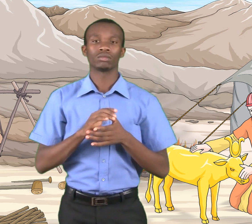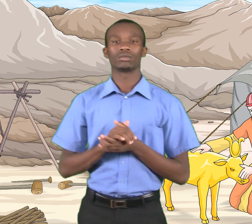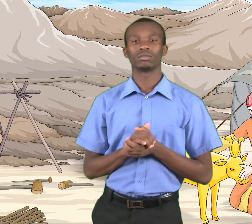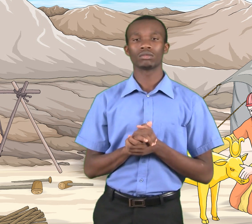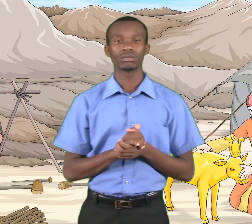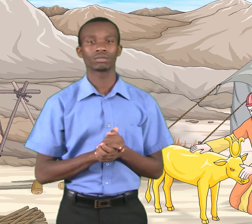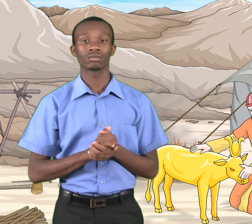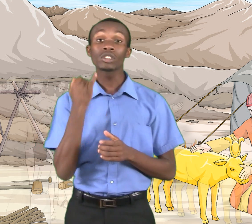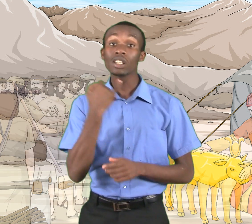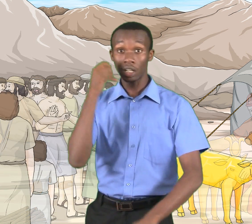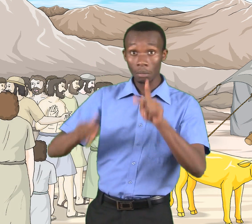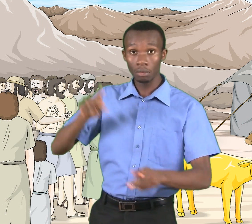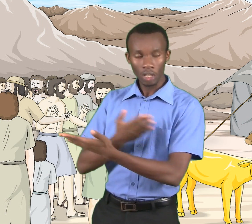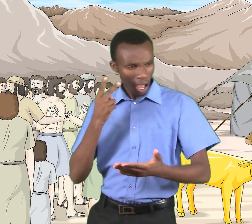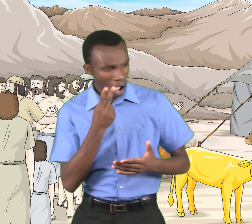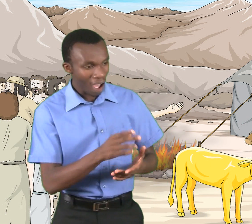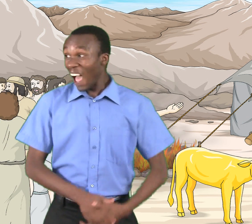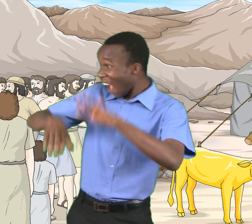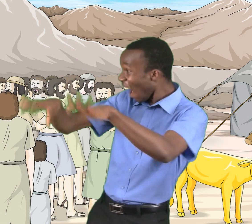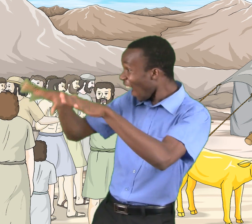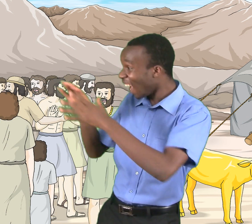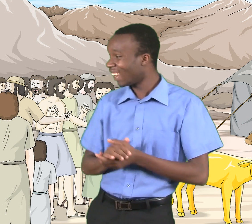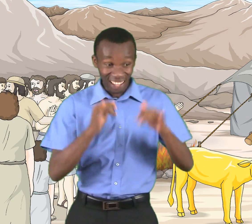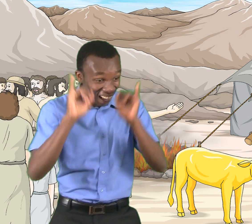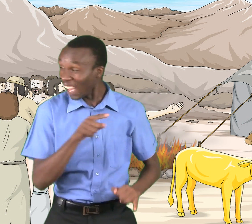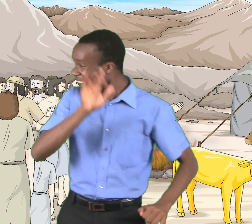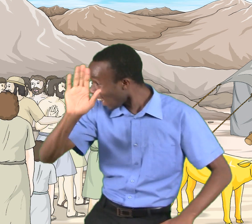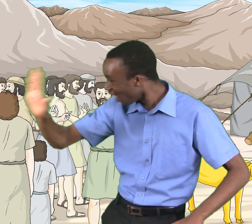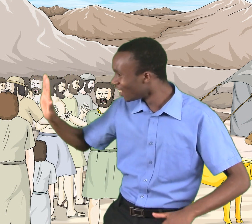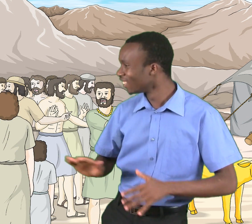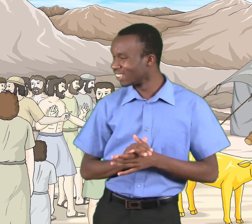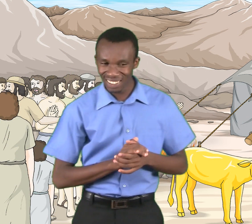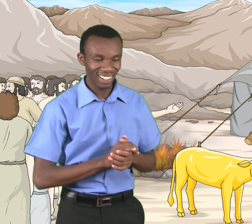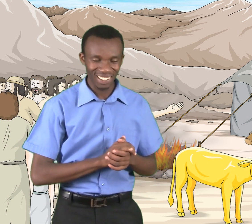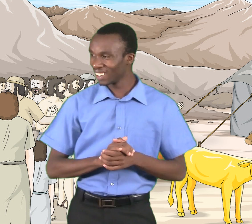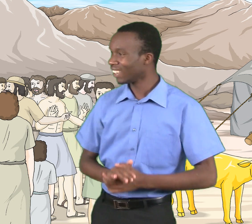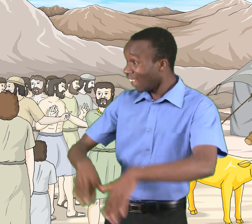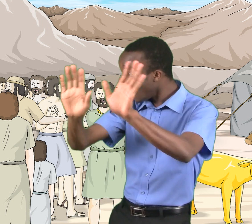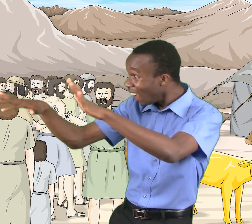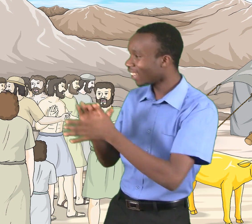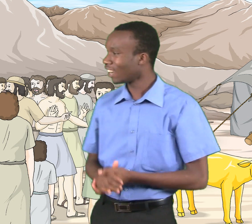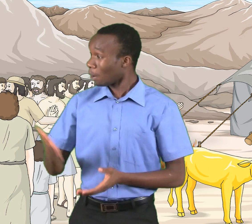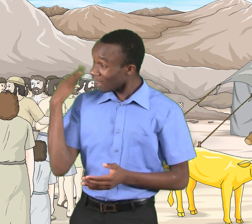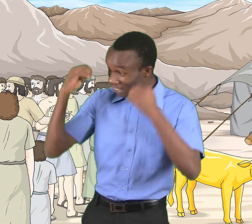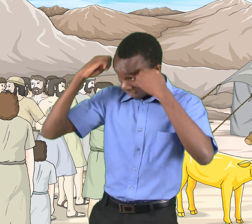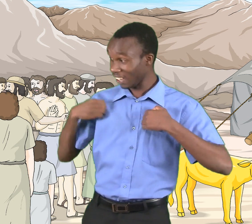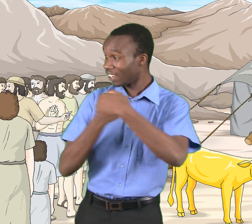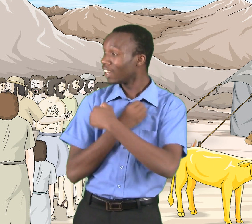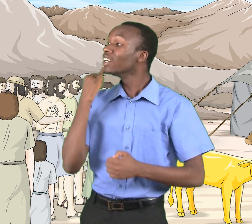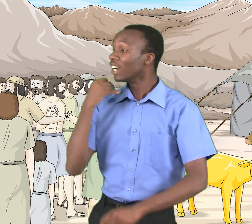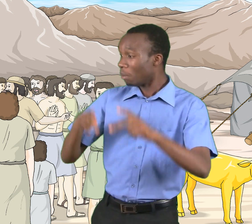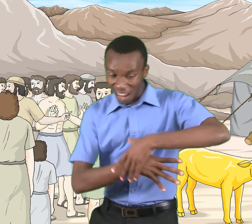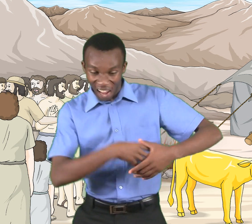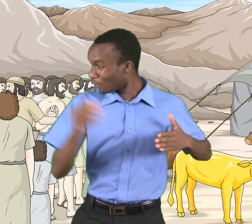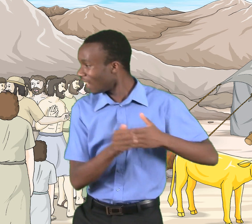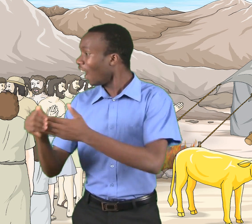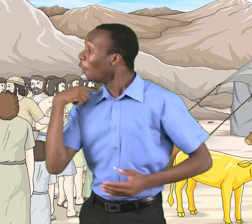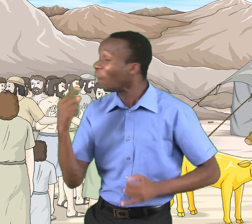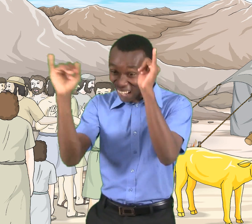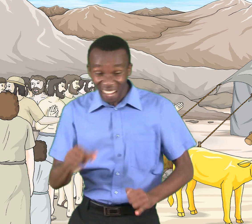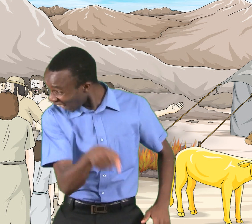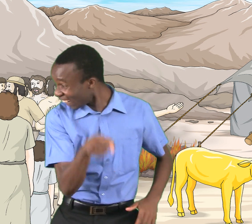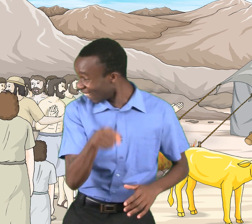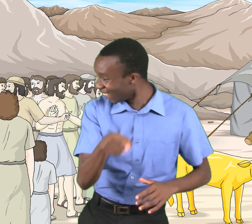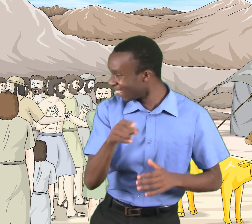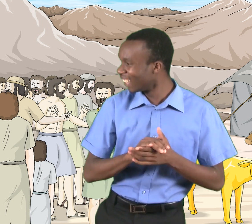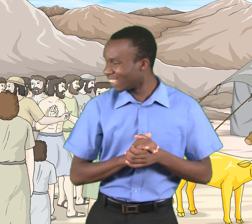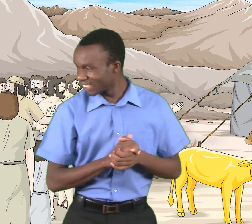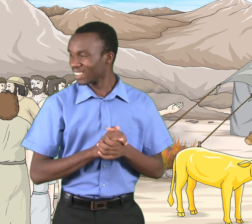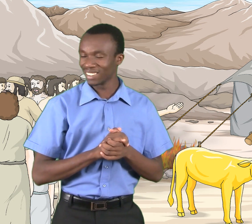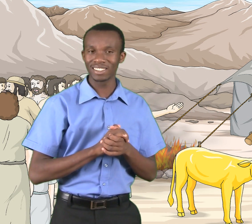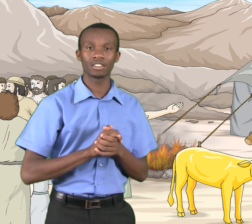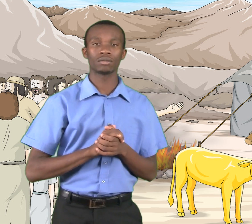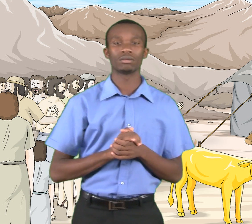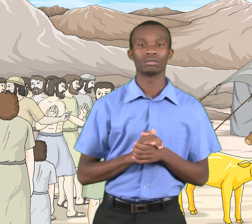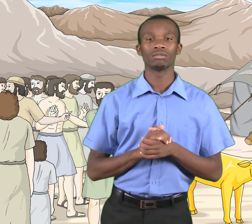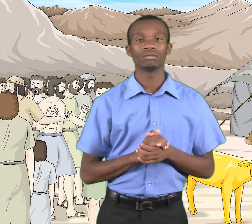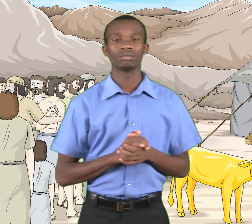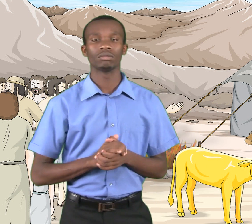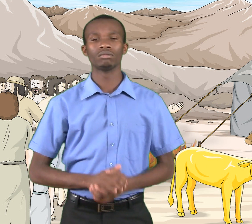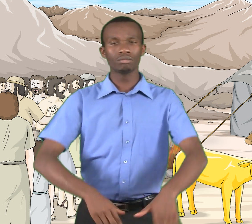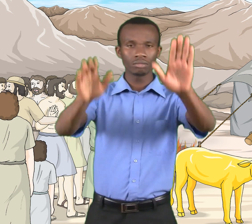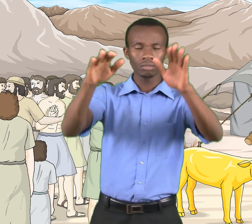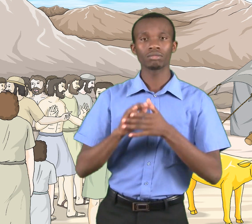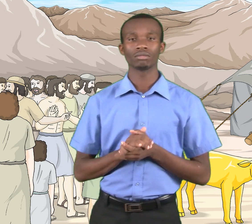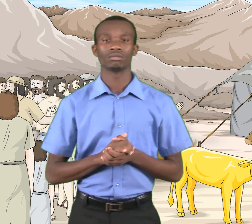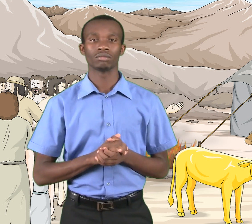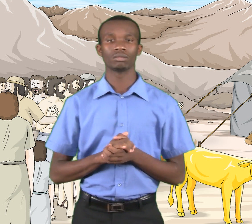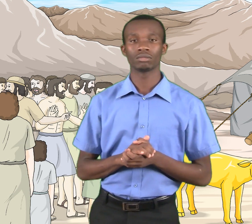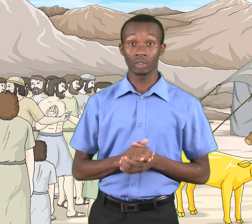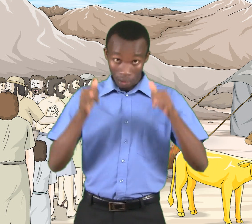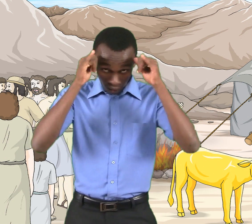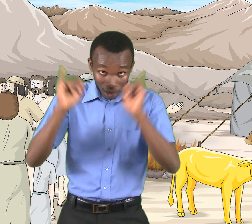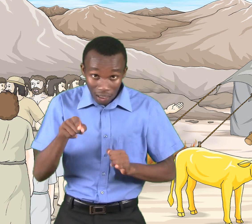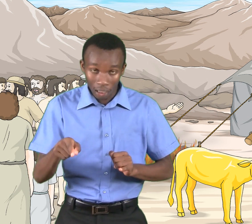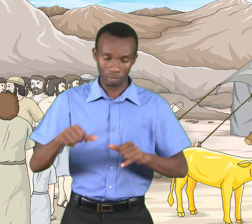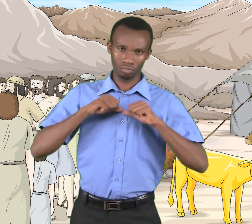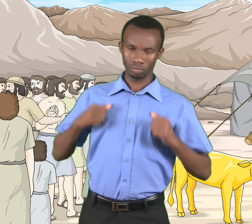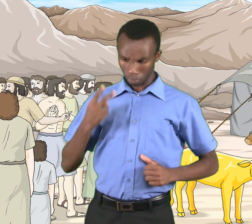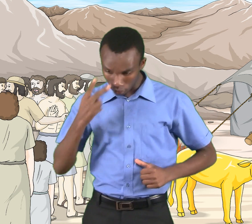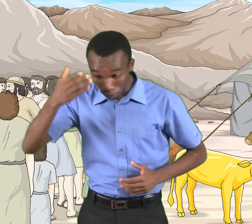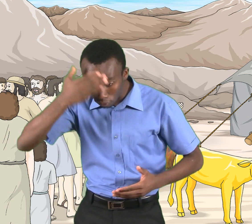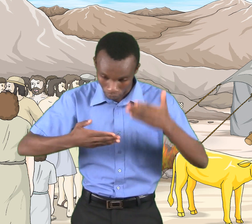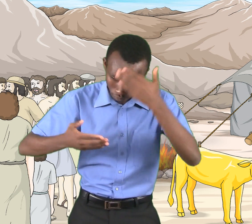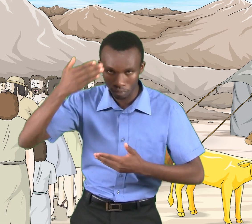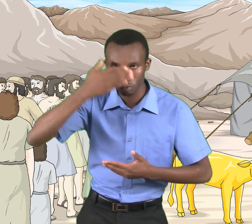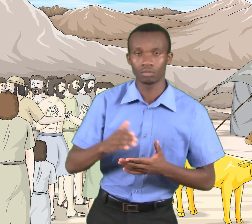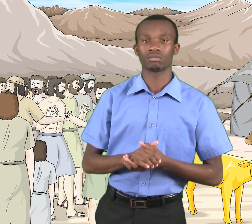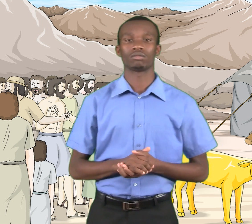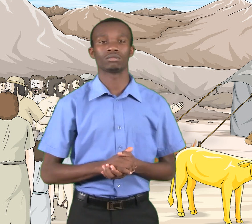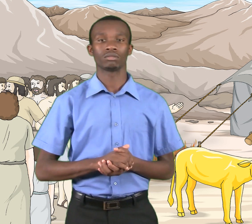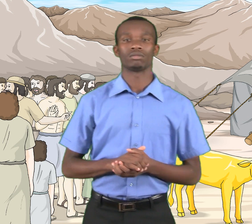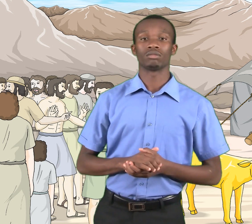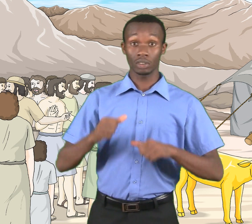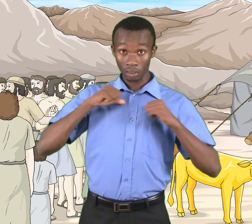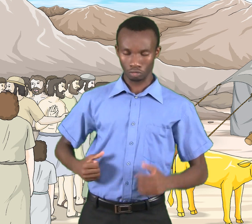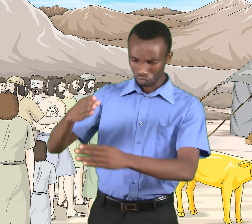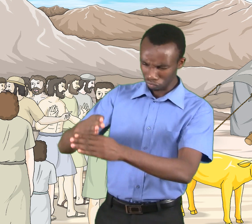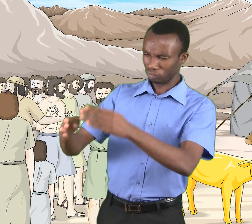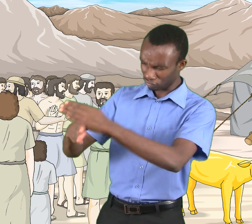And they said, “These, O Israel, are your gods, who brought you up out of the land of Egypt!”